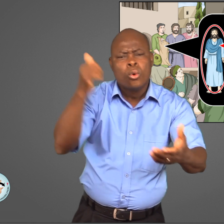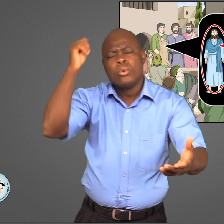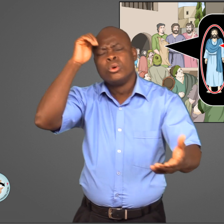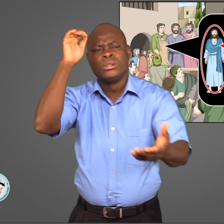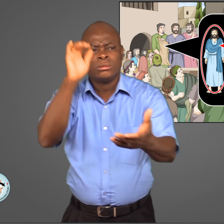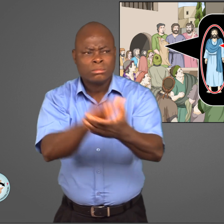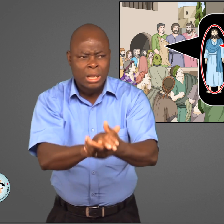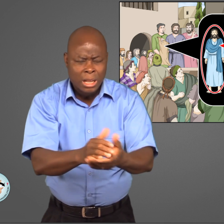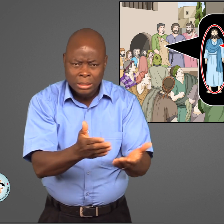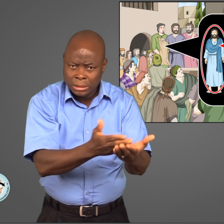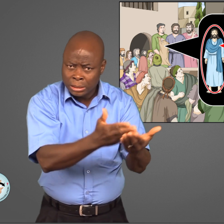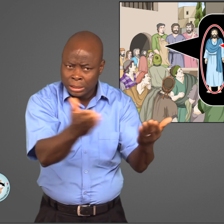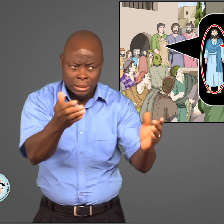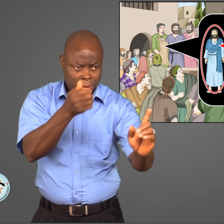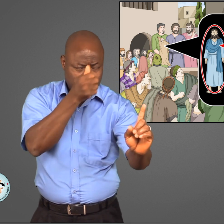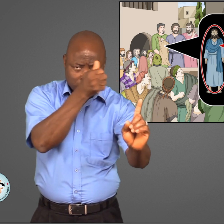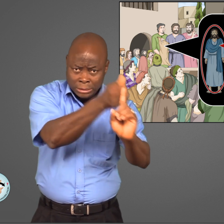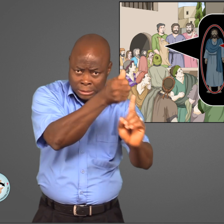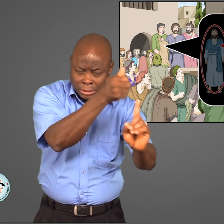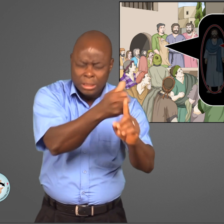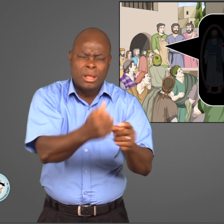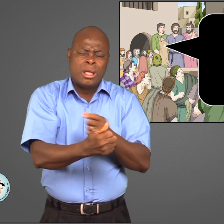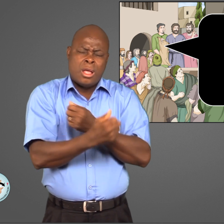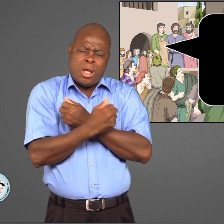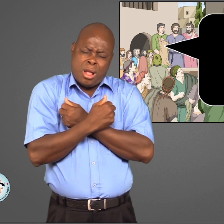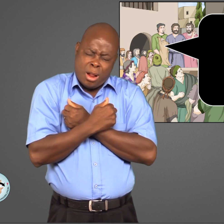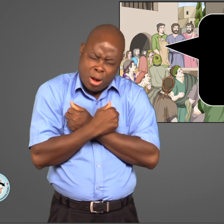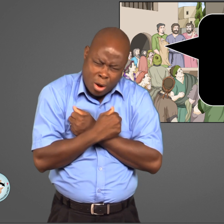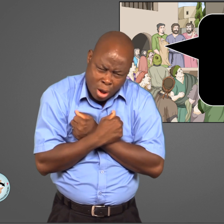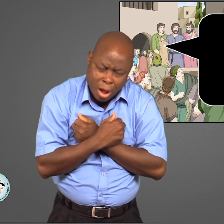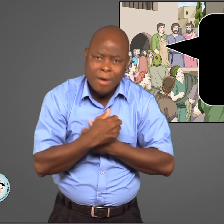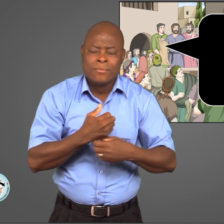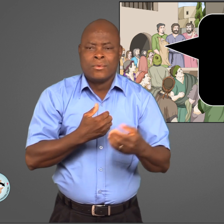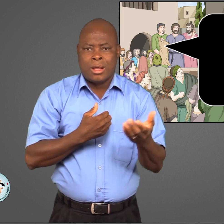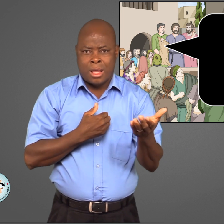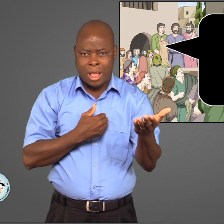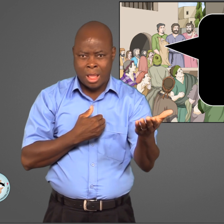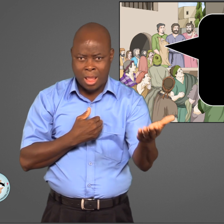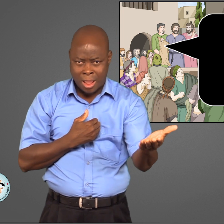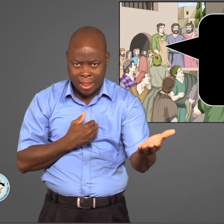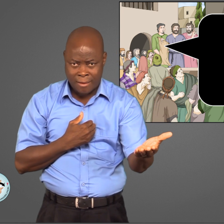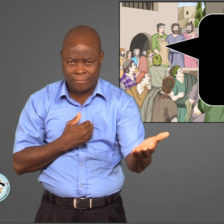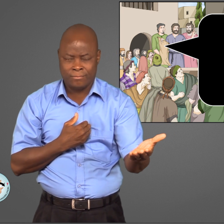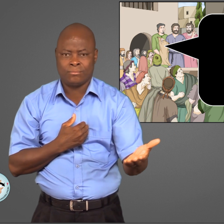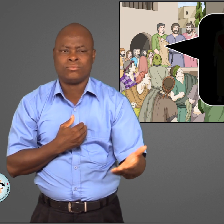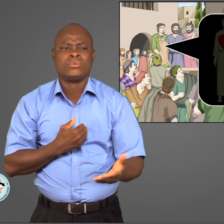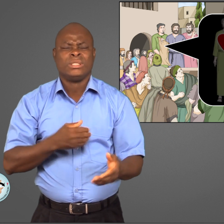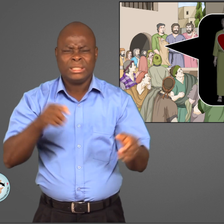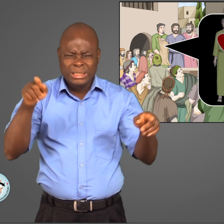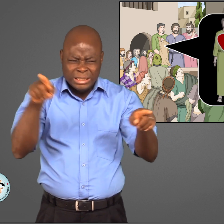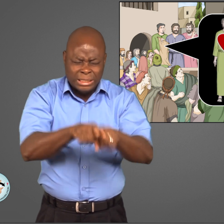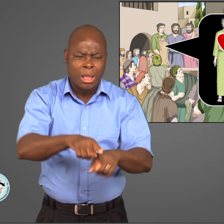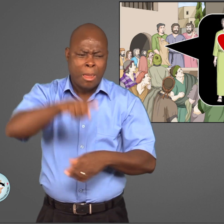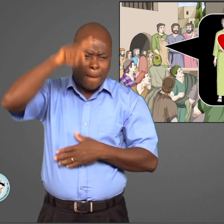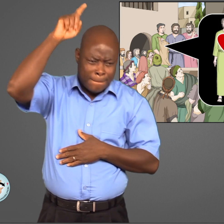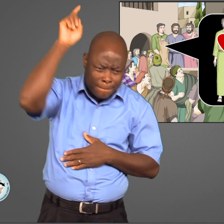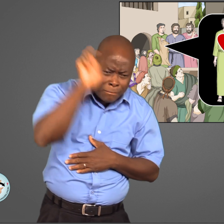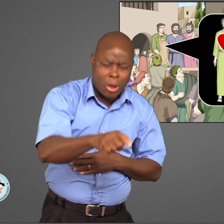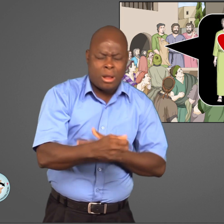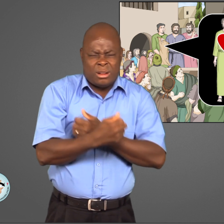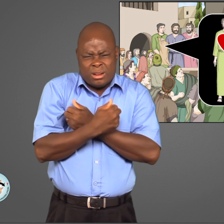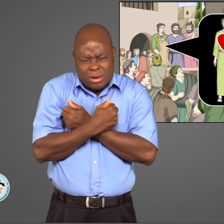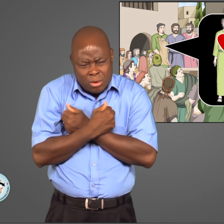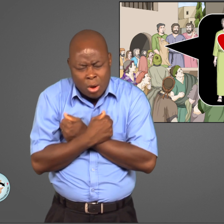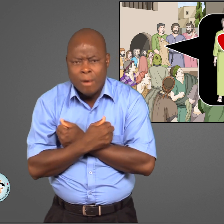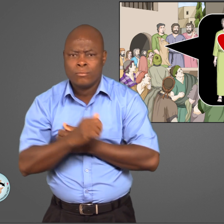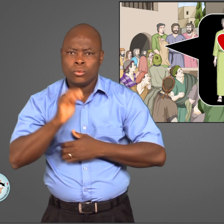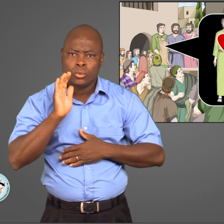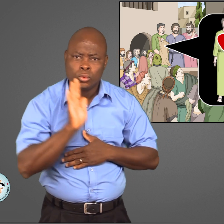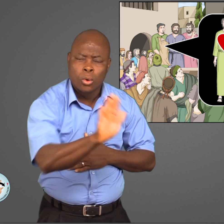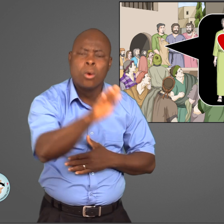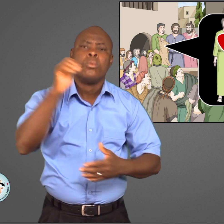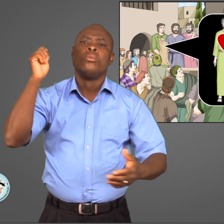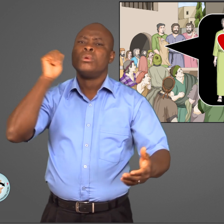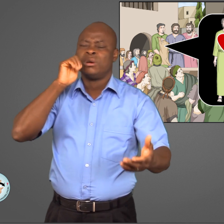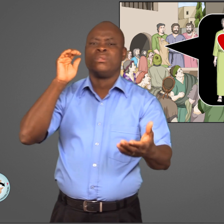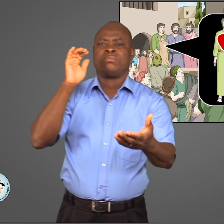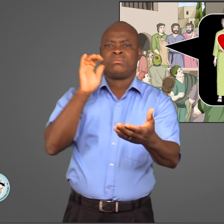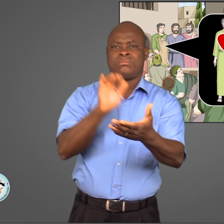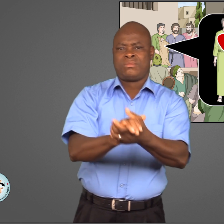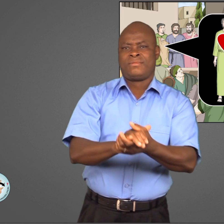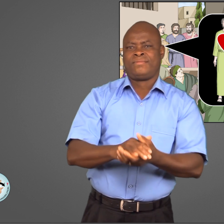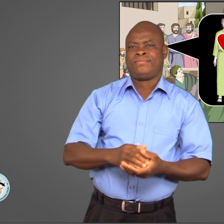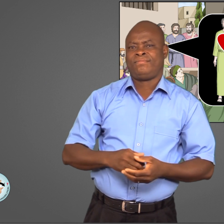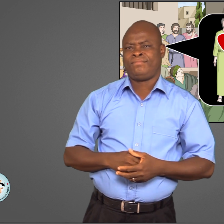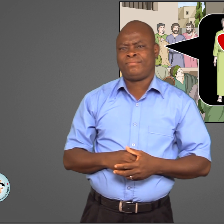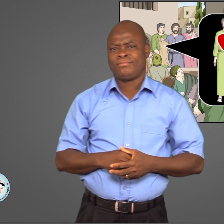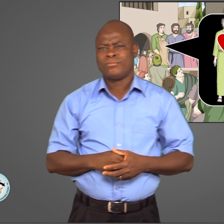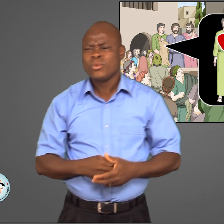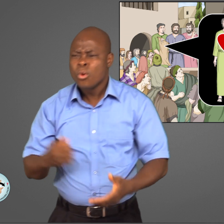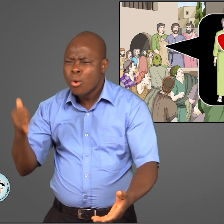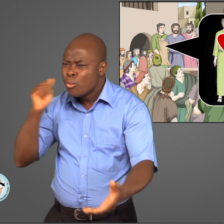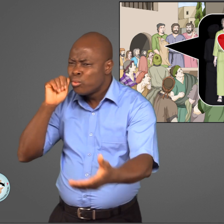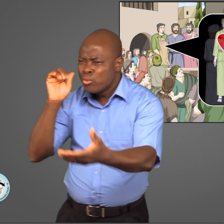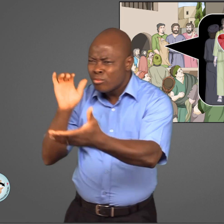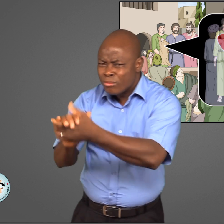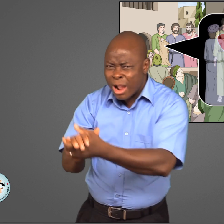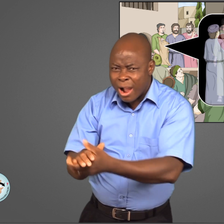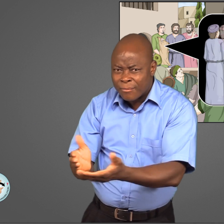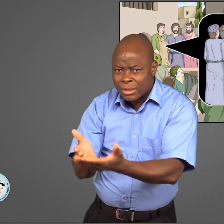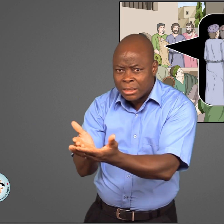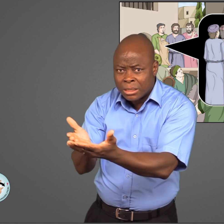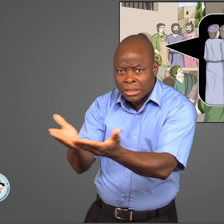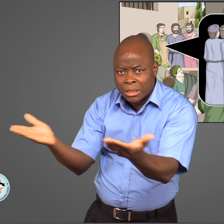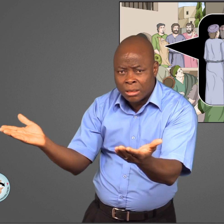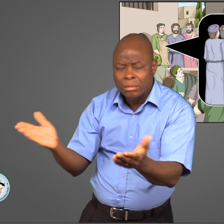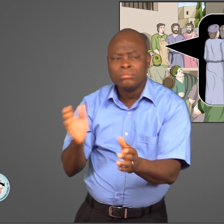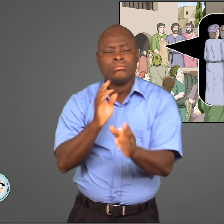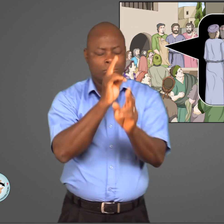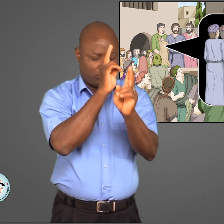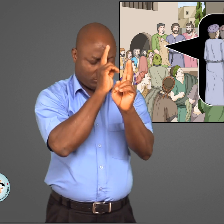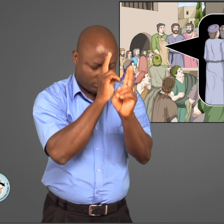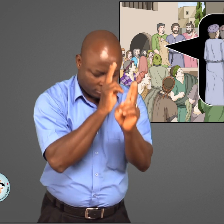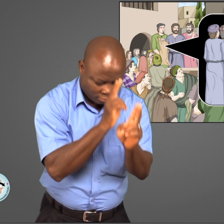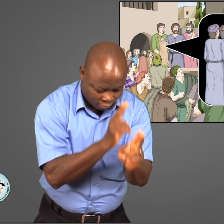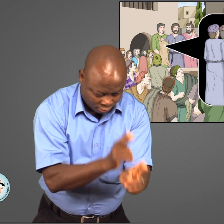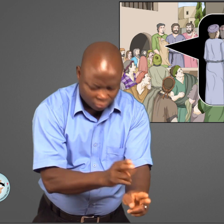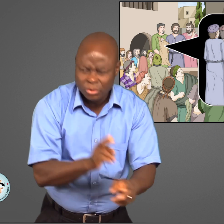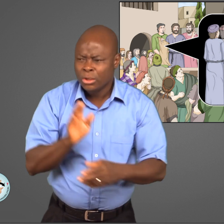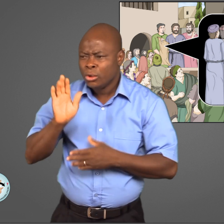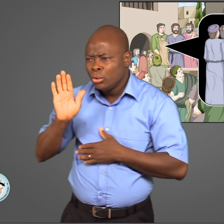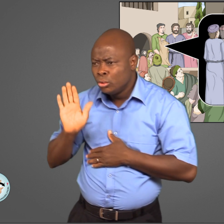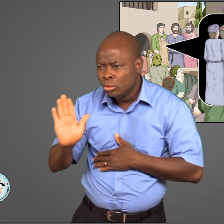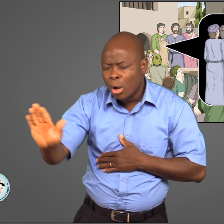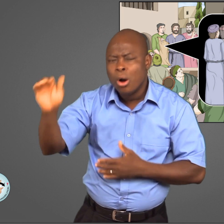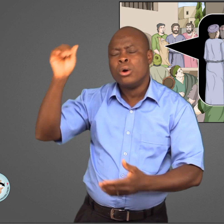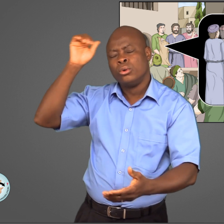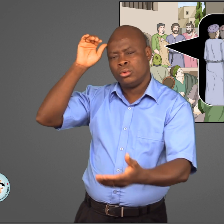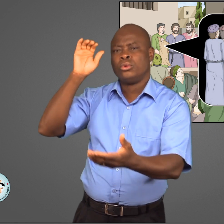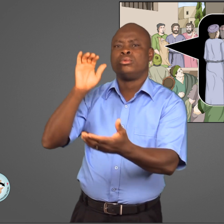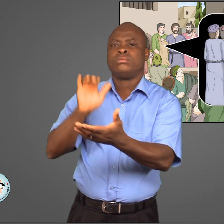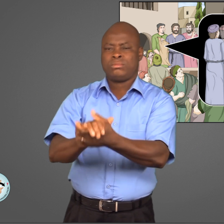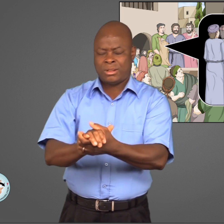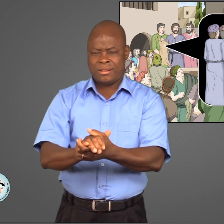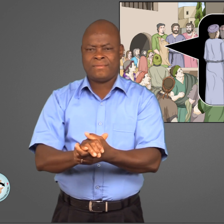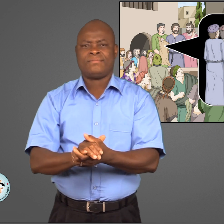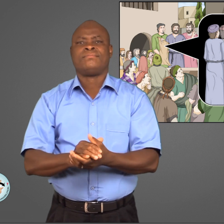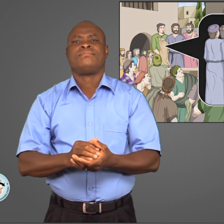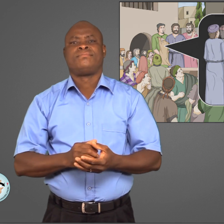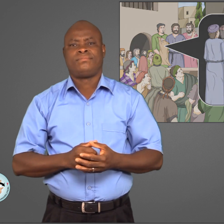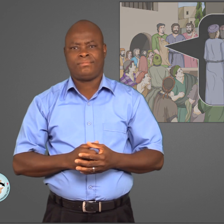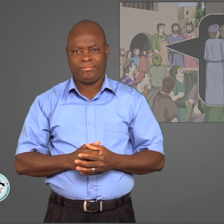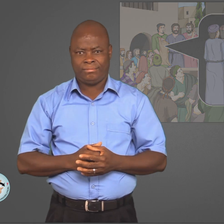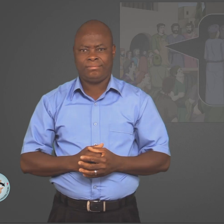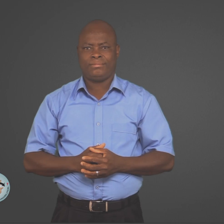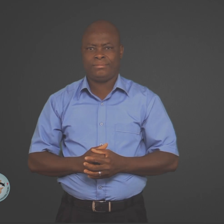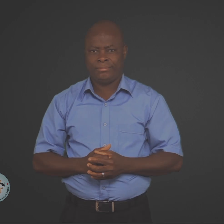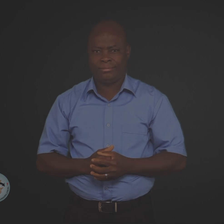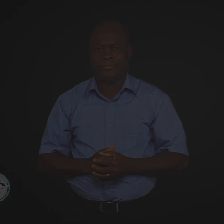Nevertheless, each one of you also must love his wife as he loves himself, and the wife must respect her husband.